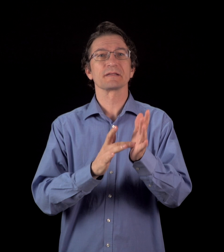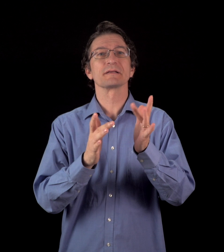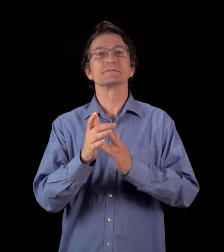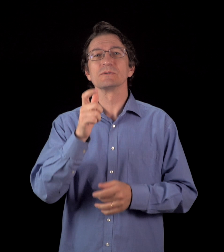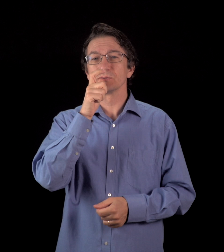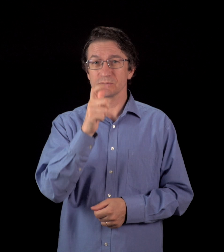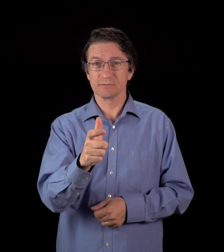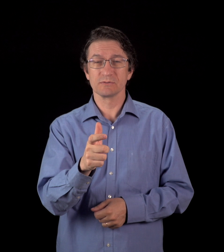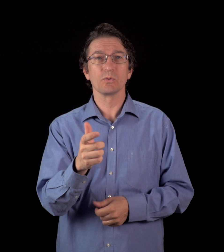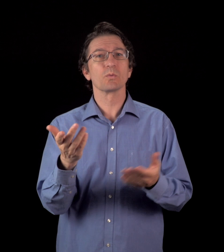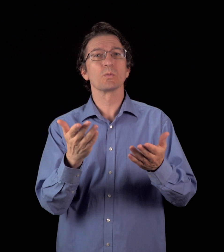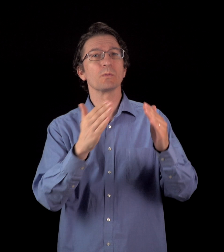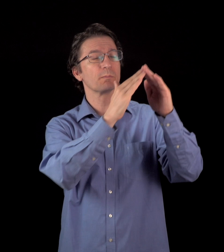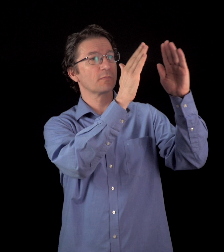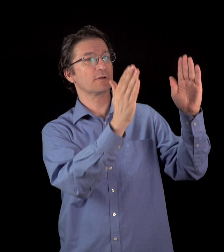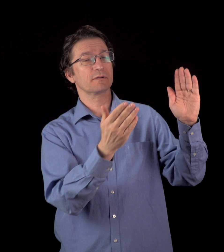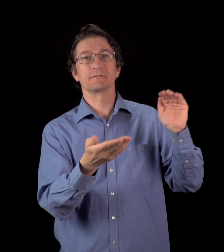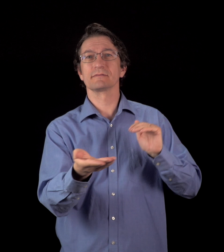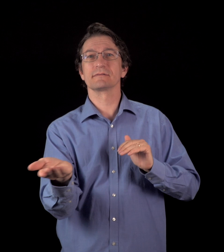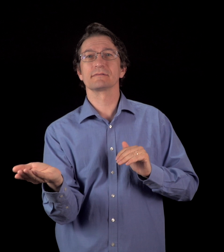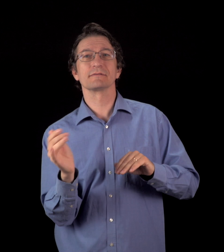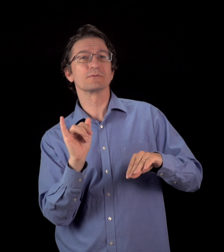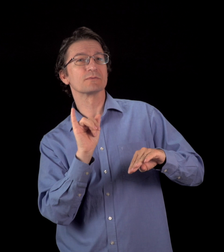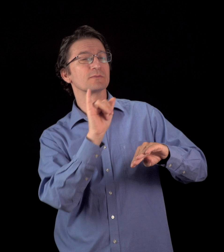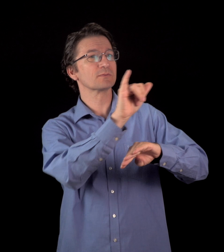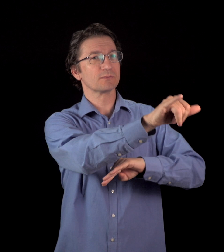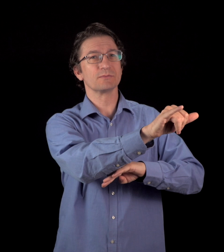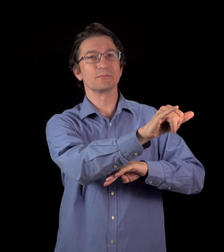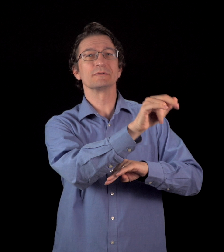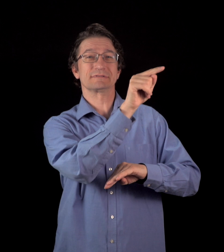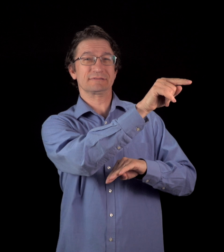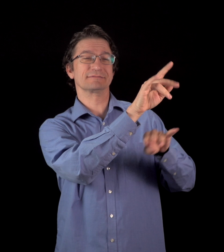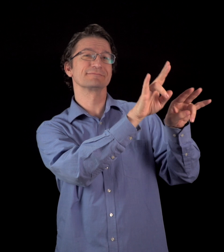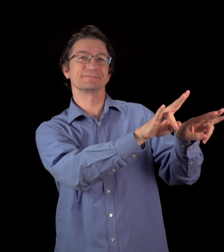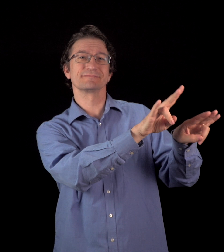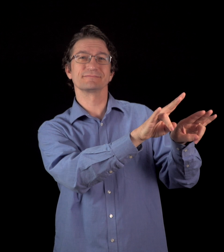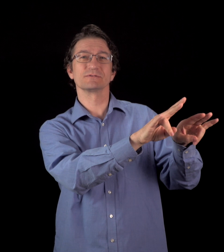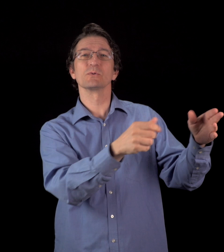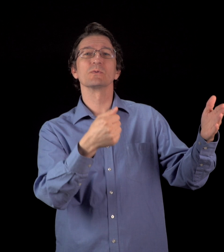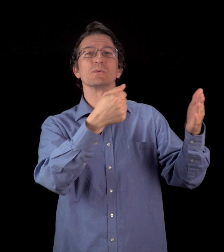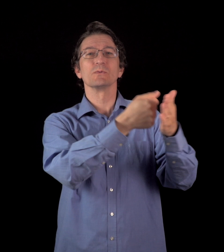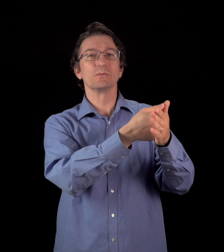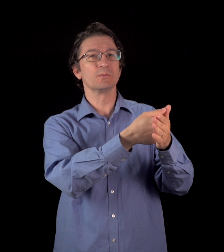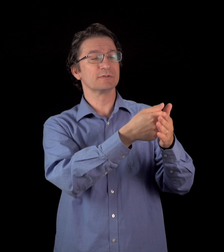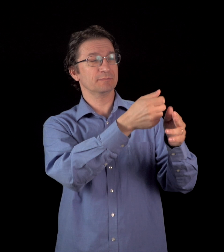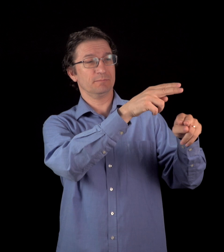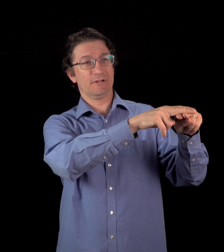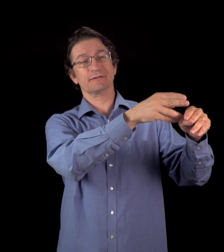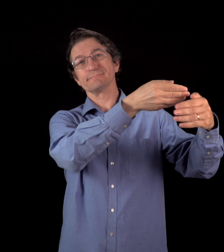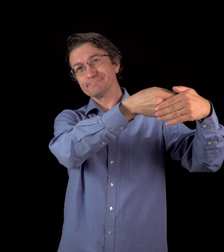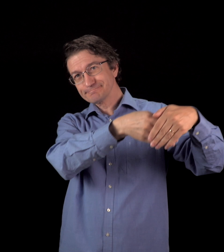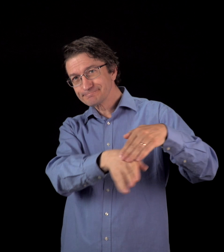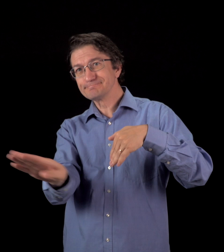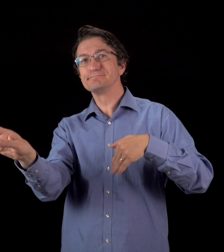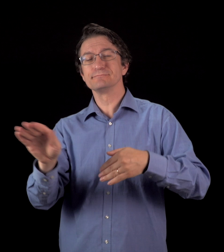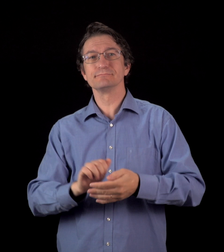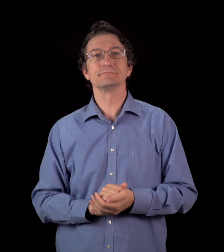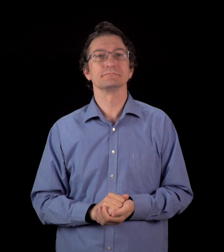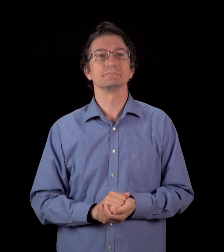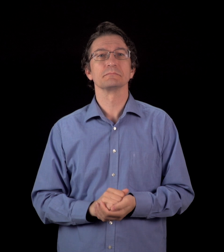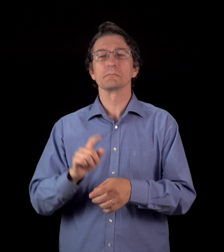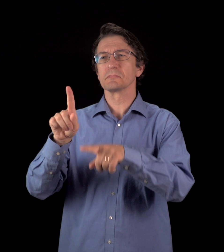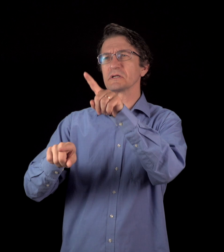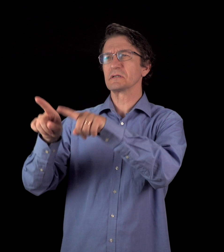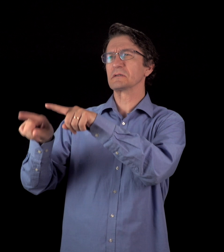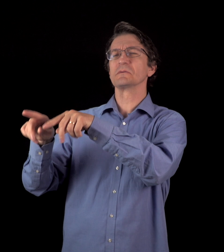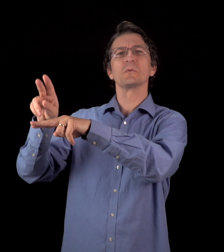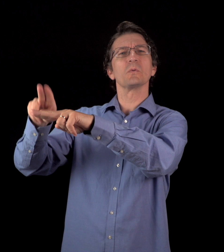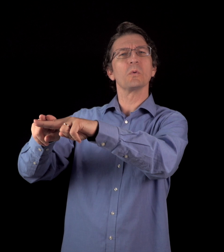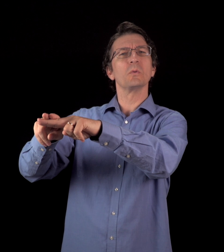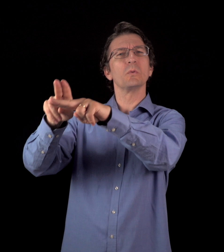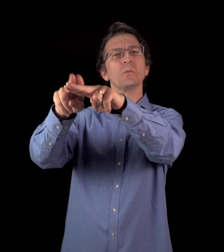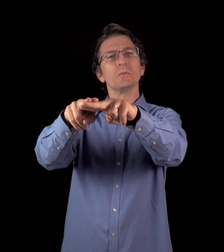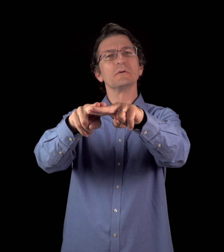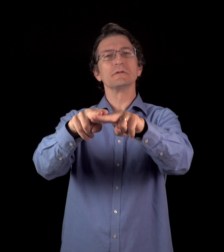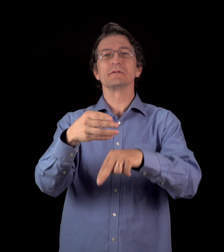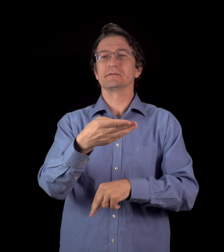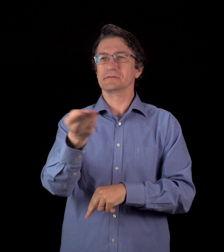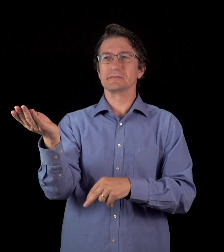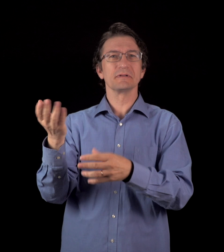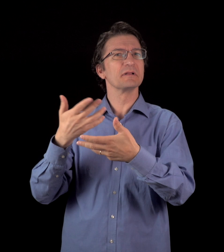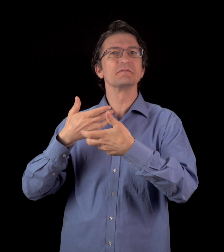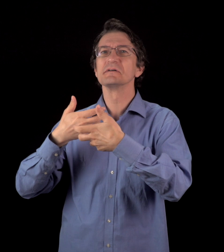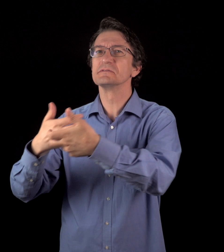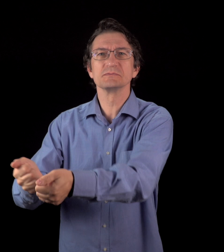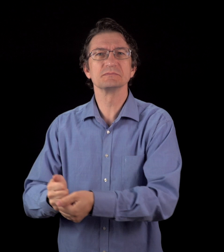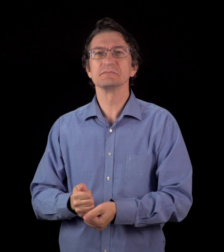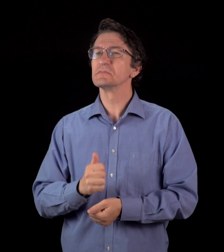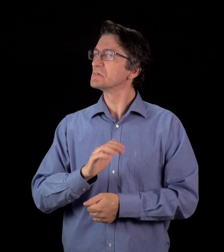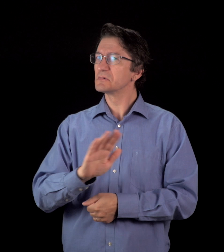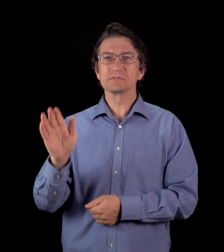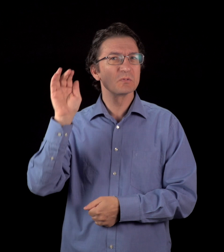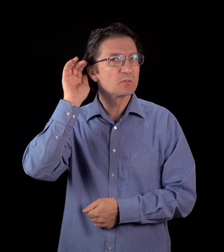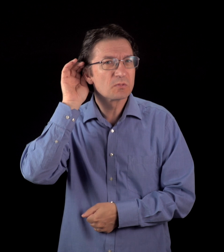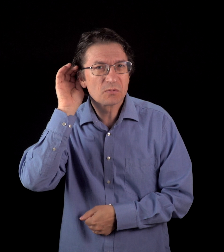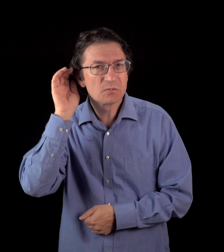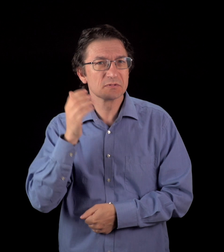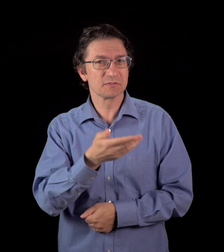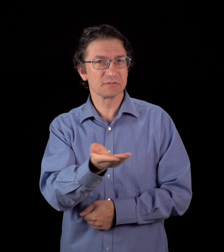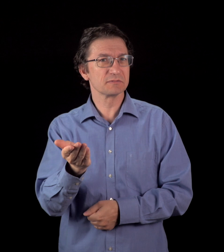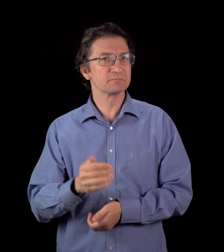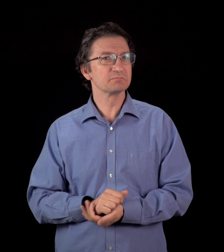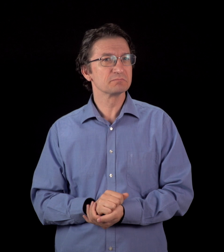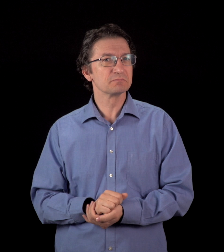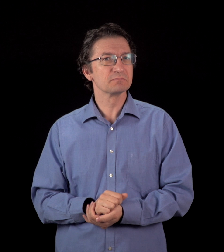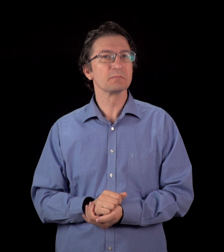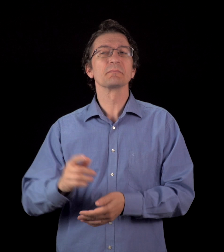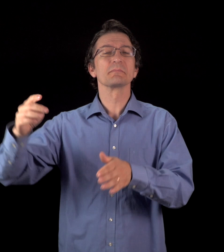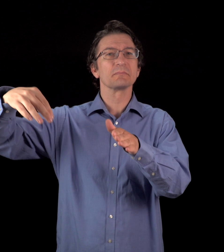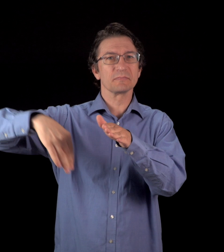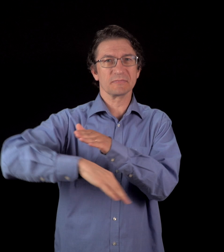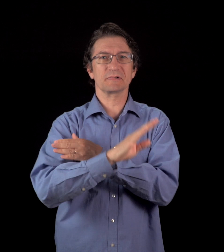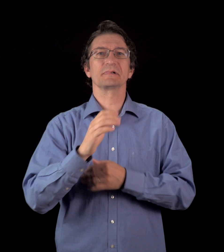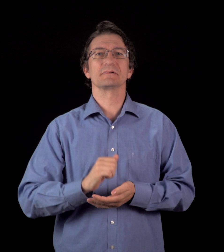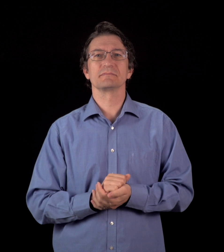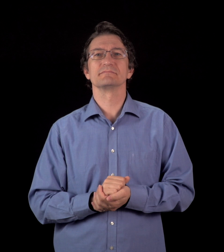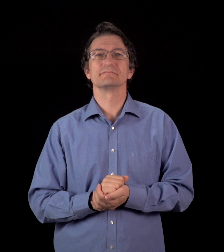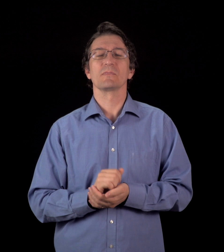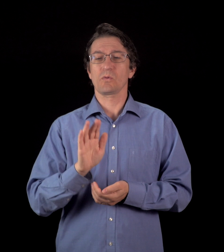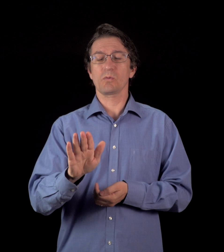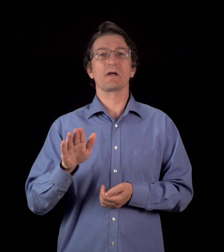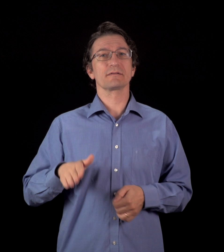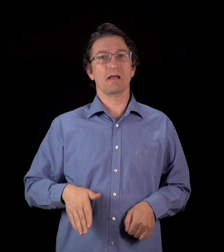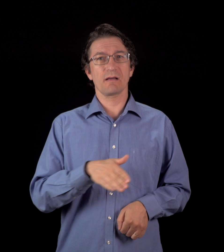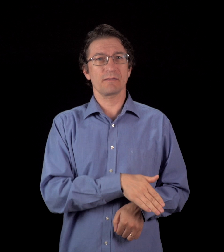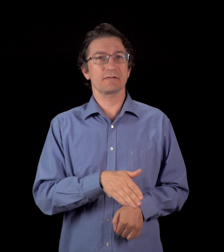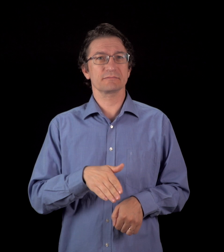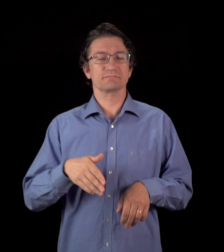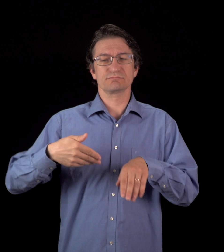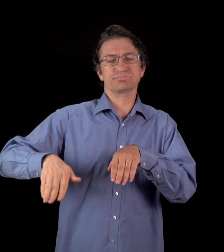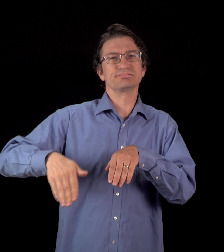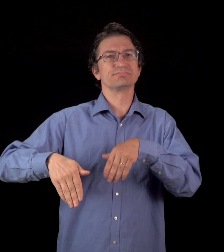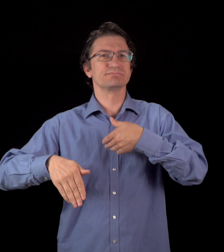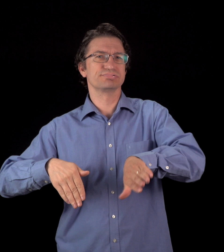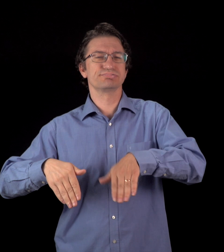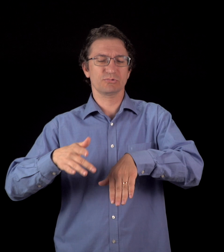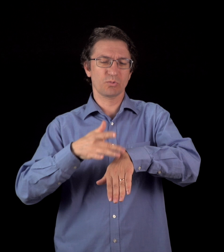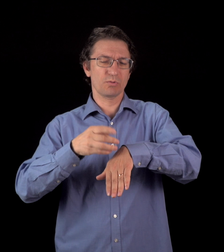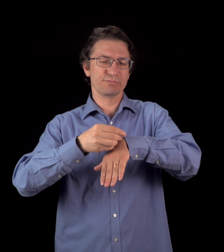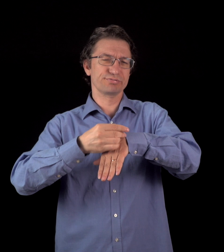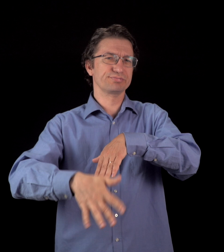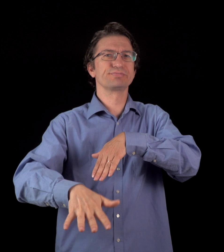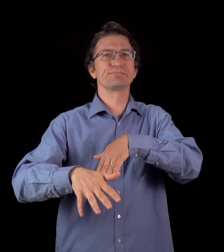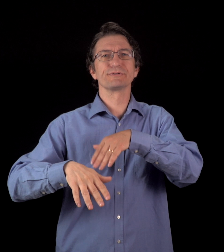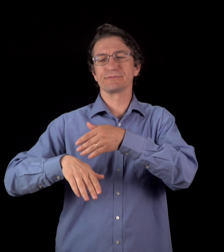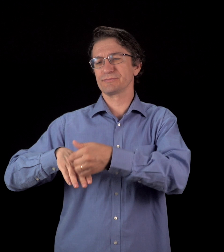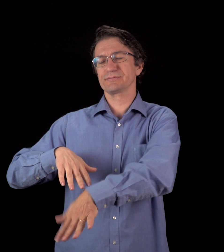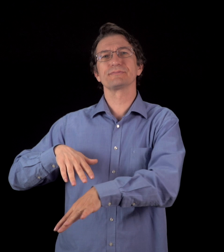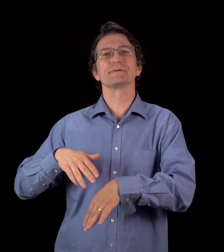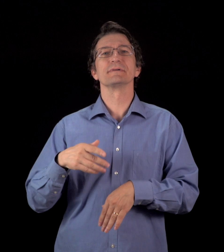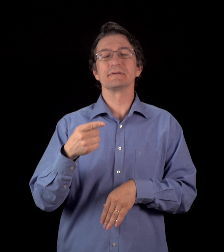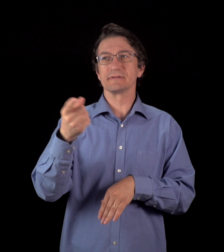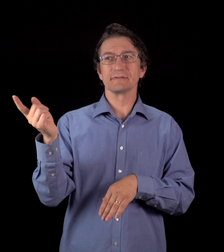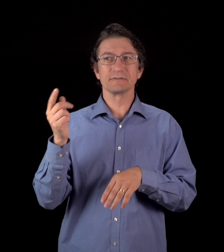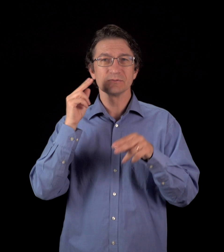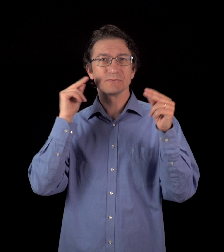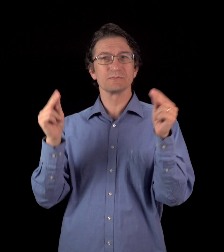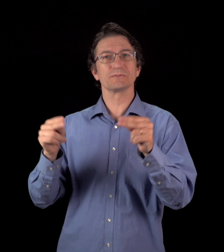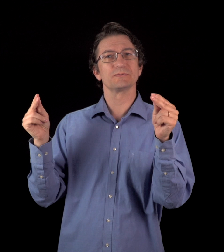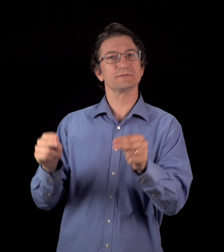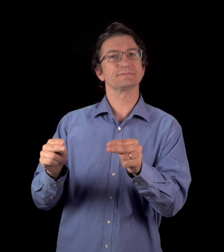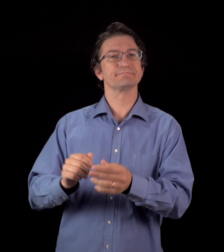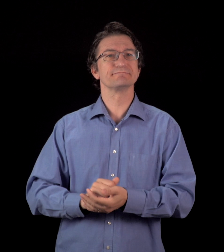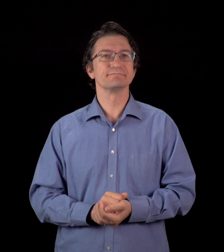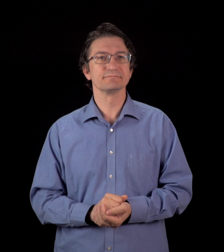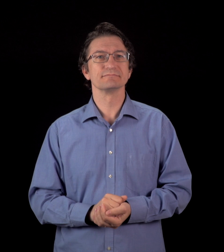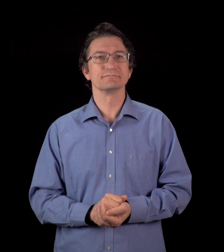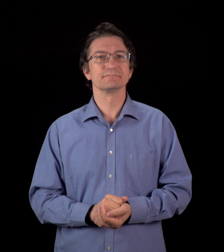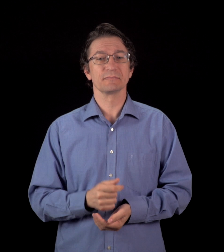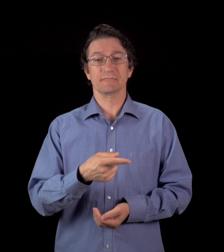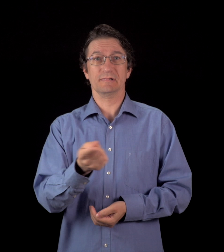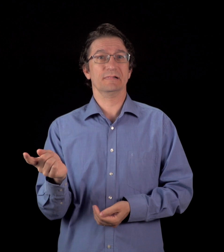If anyone will not welcome you or listen to you, shake the dust off your feet when you leave that place, as a testimony against them.”